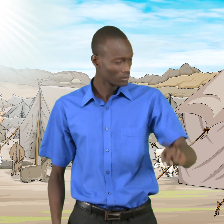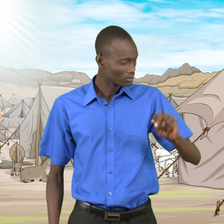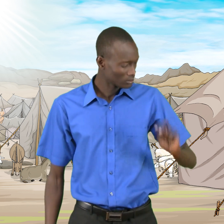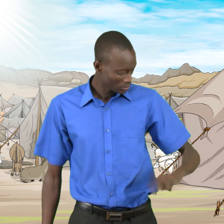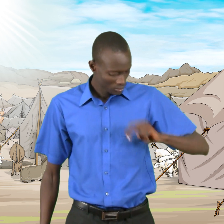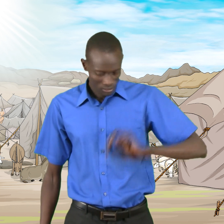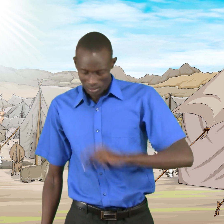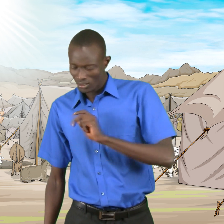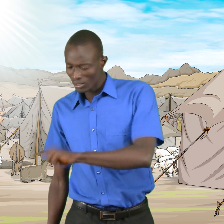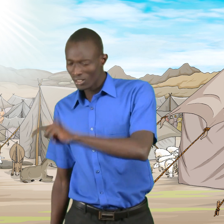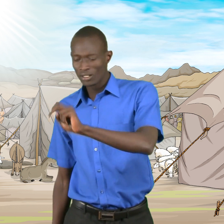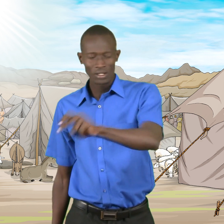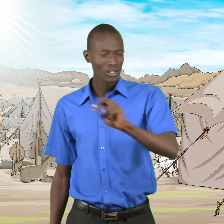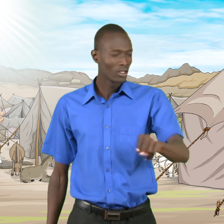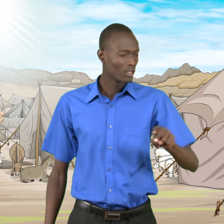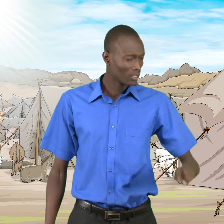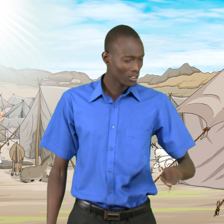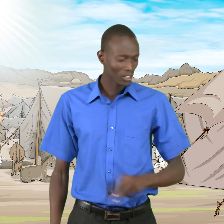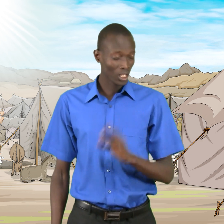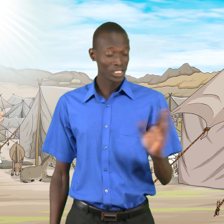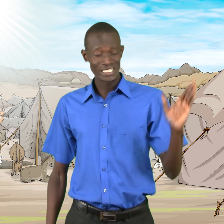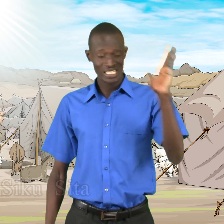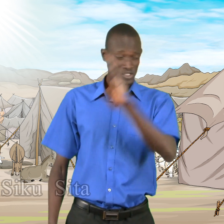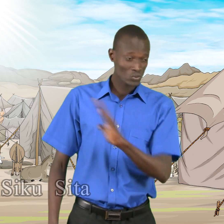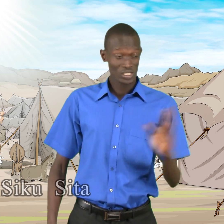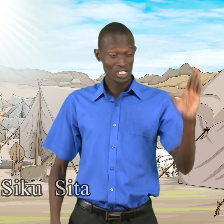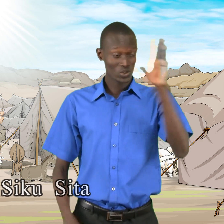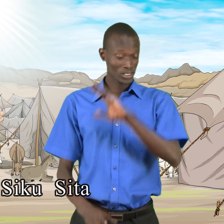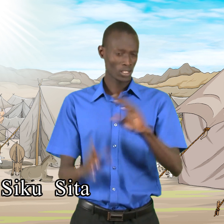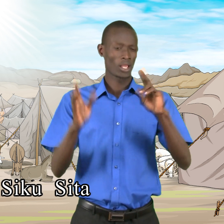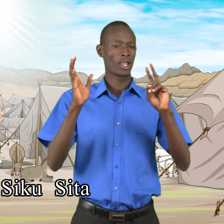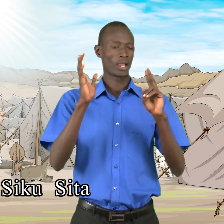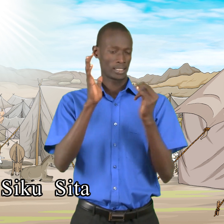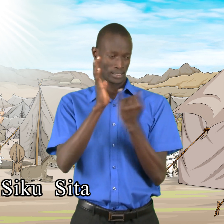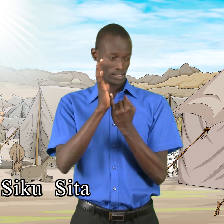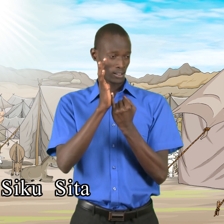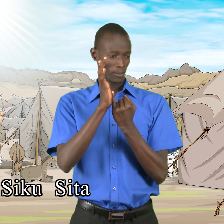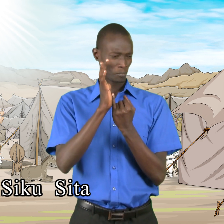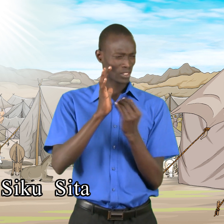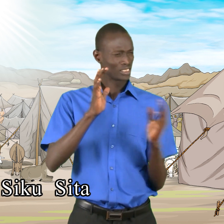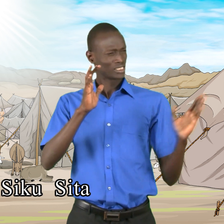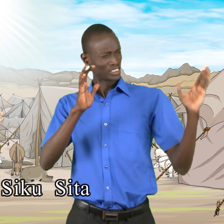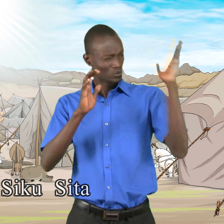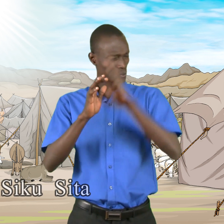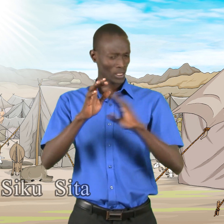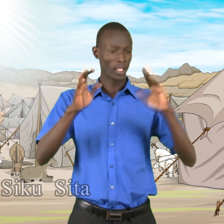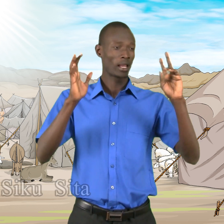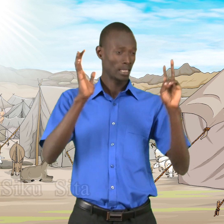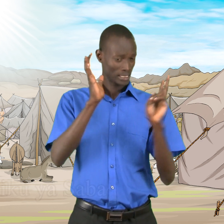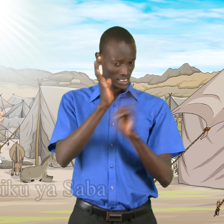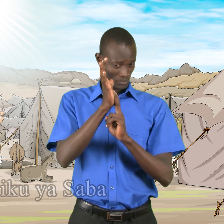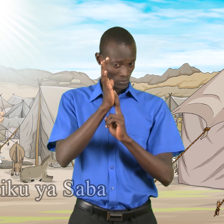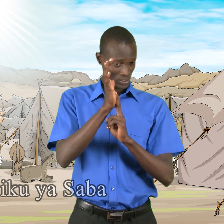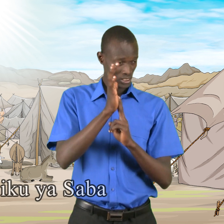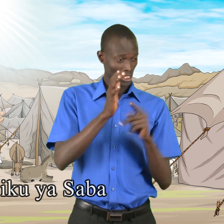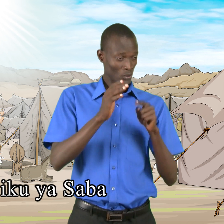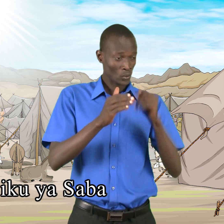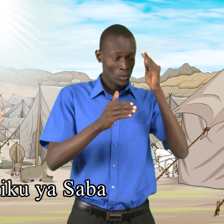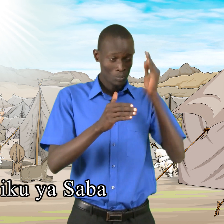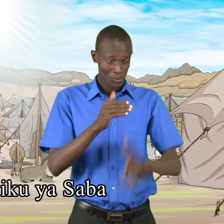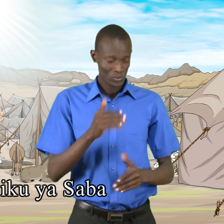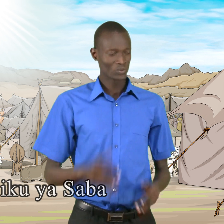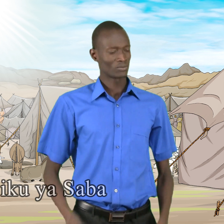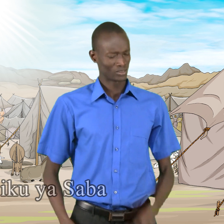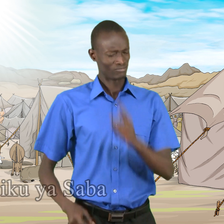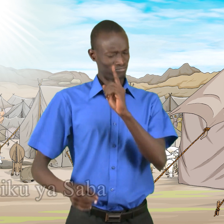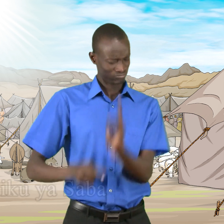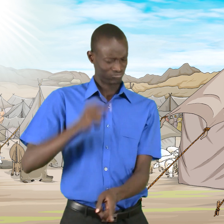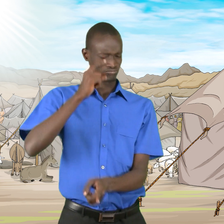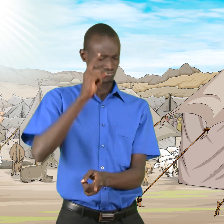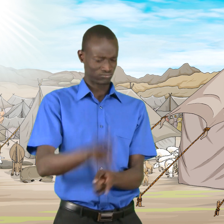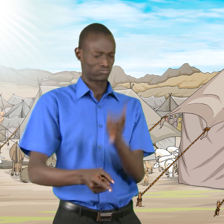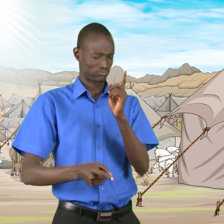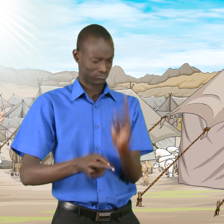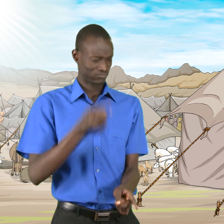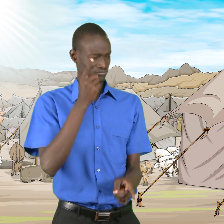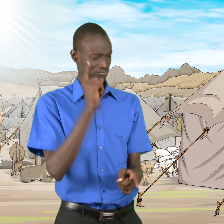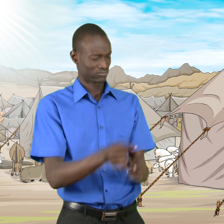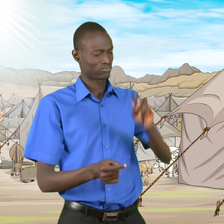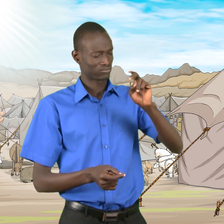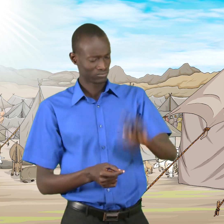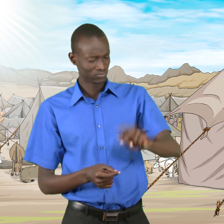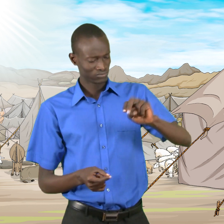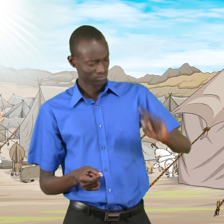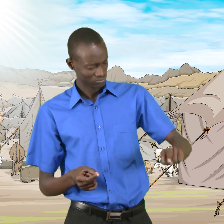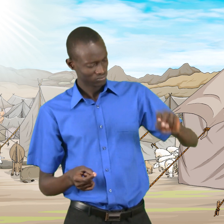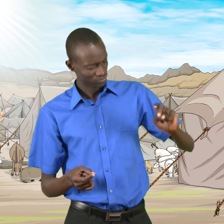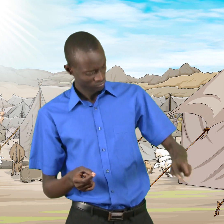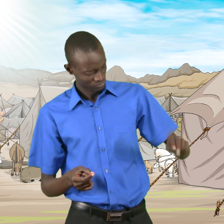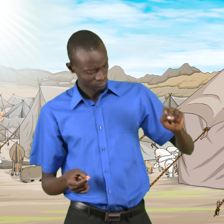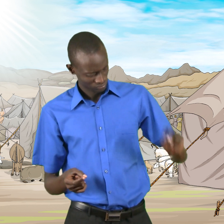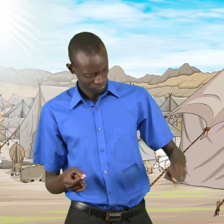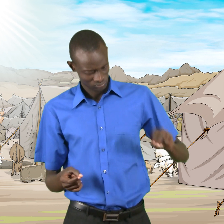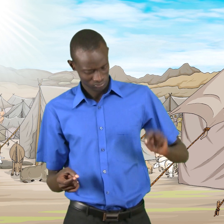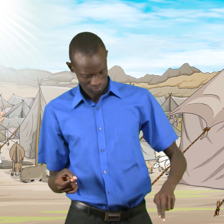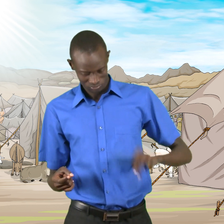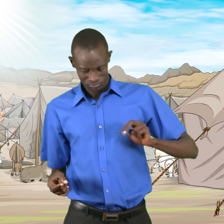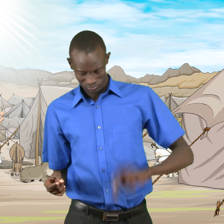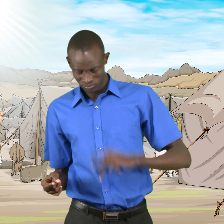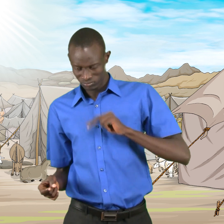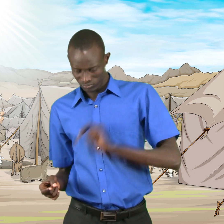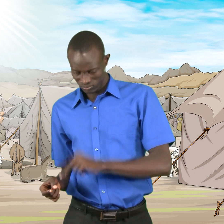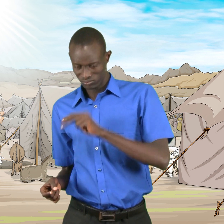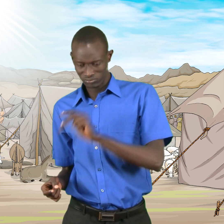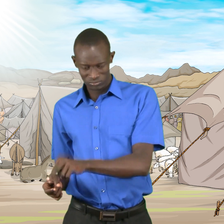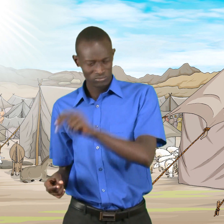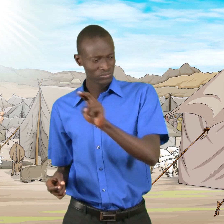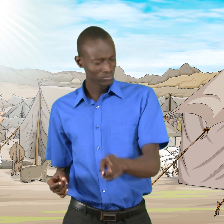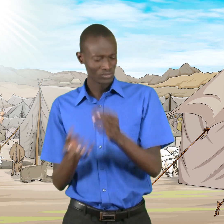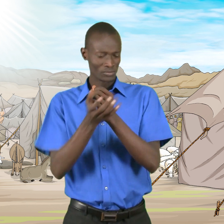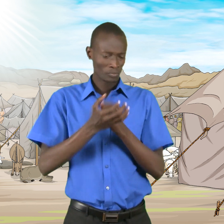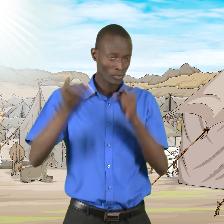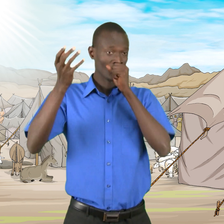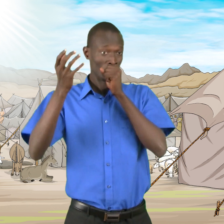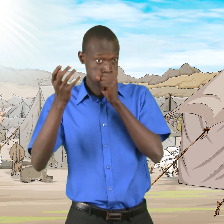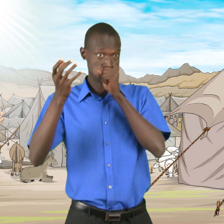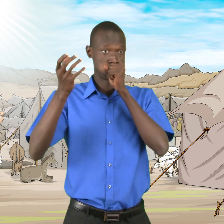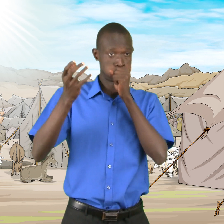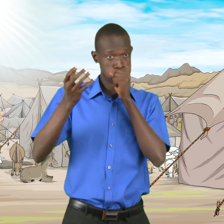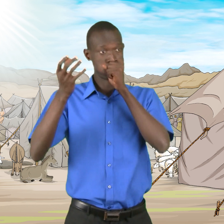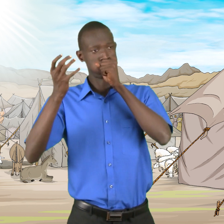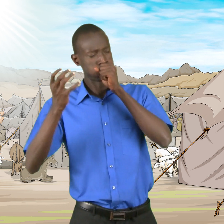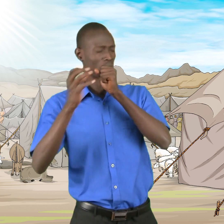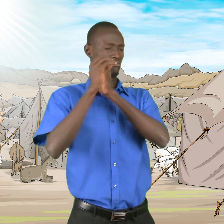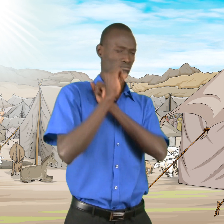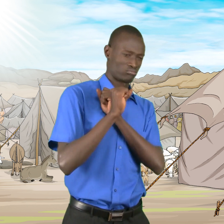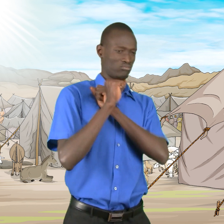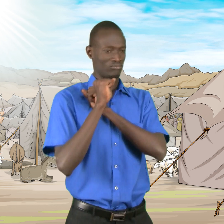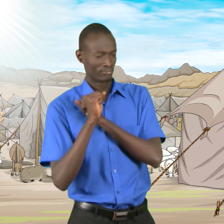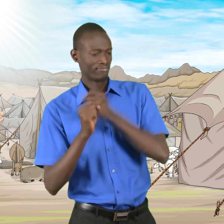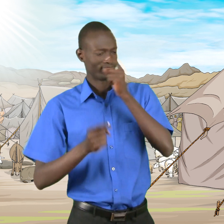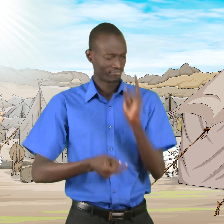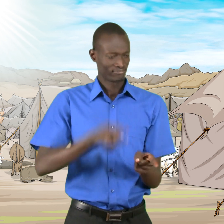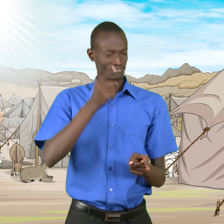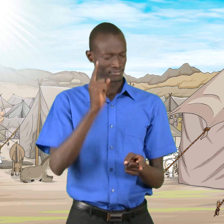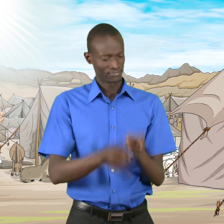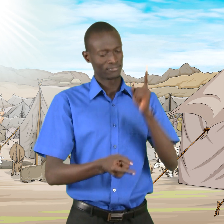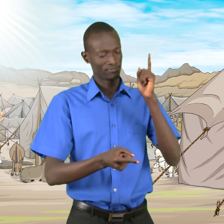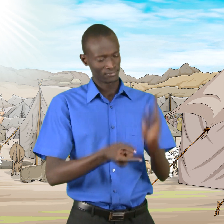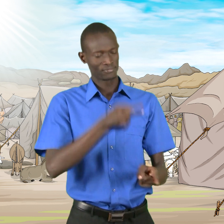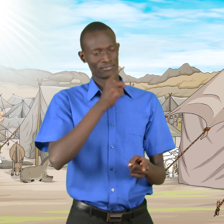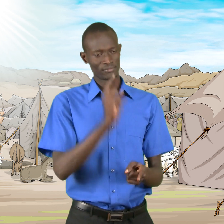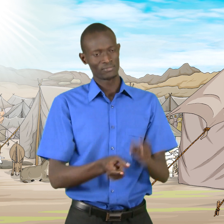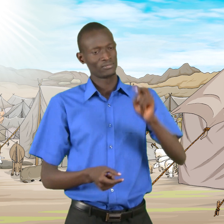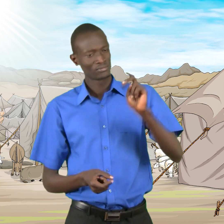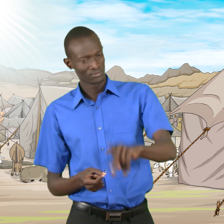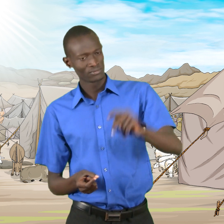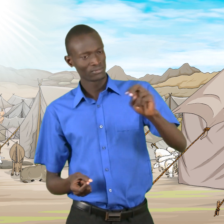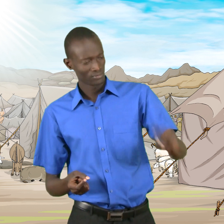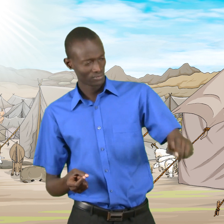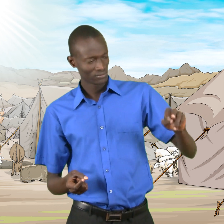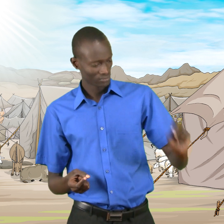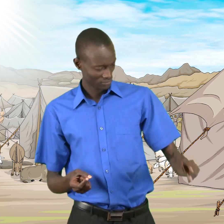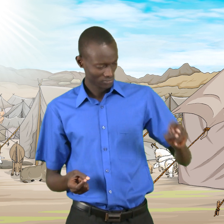Do this for six days. Have seven priests carry seven rams’ horns in front of the ark.